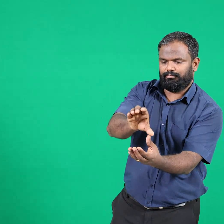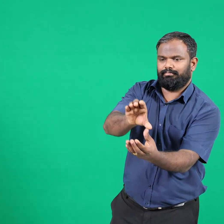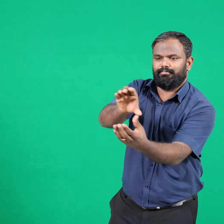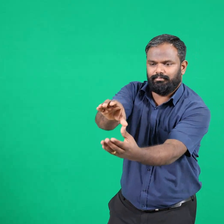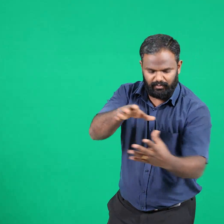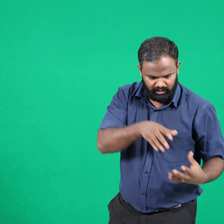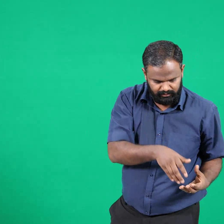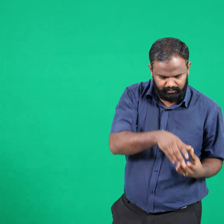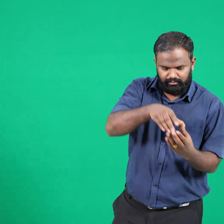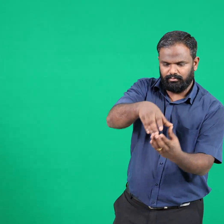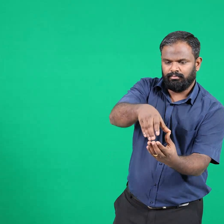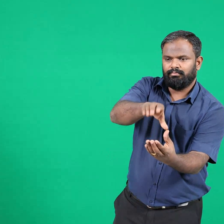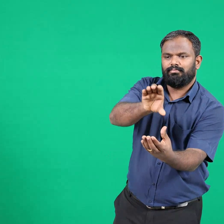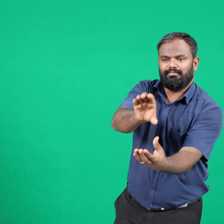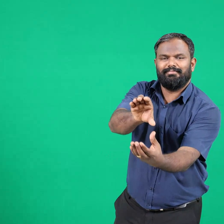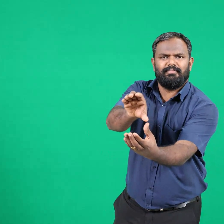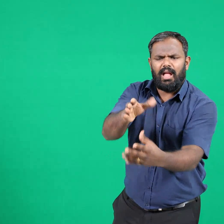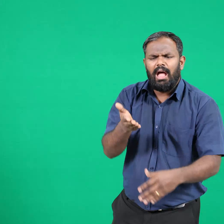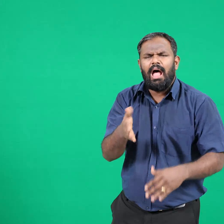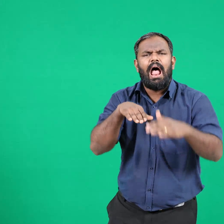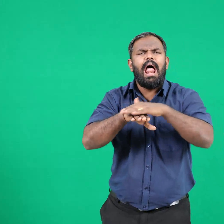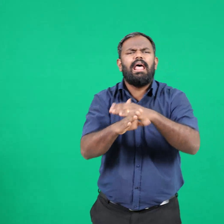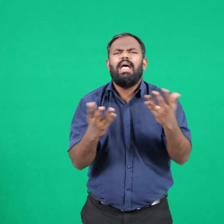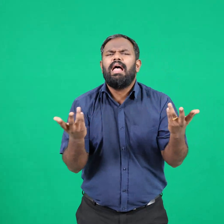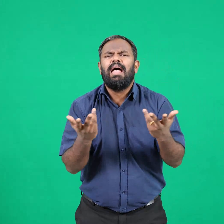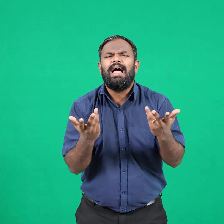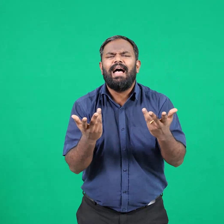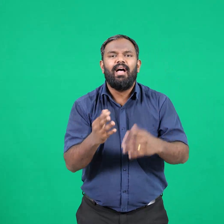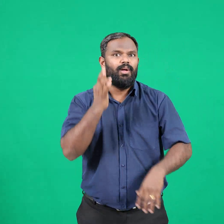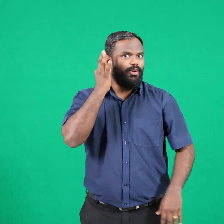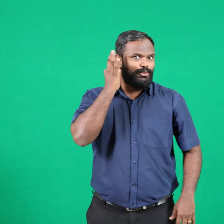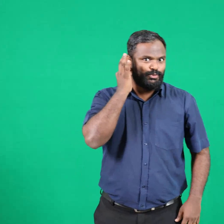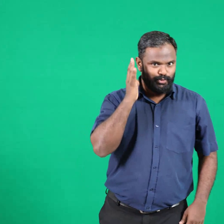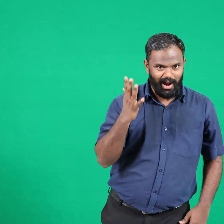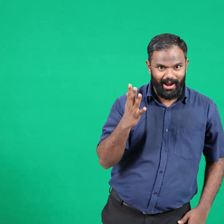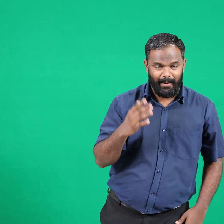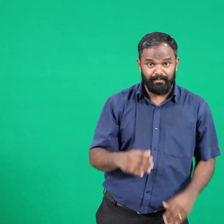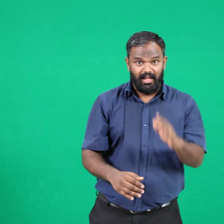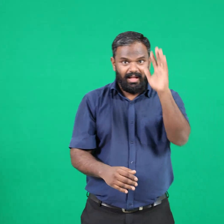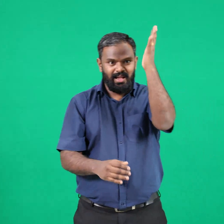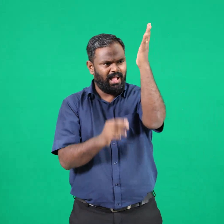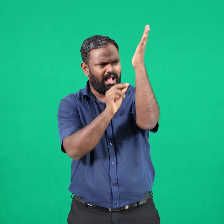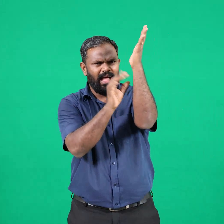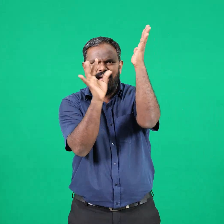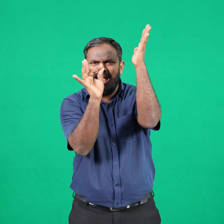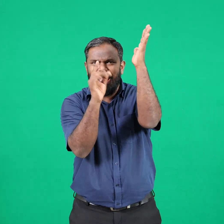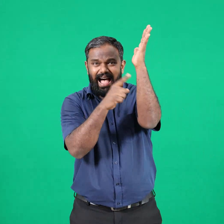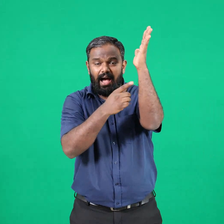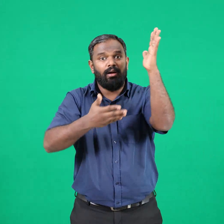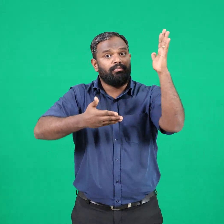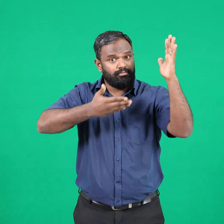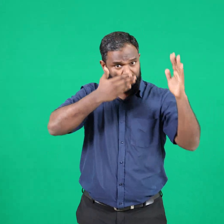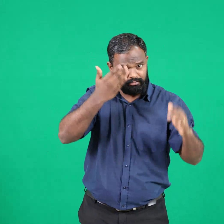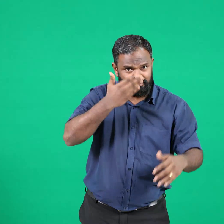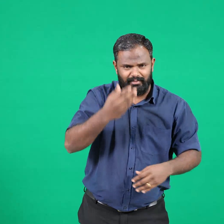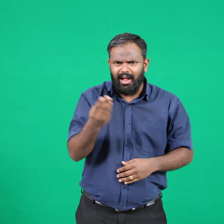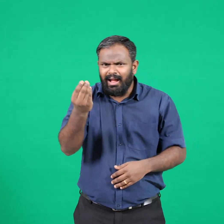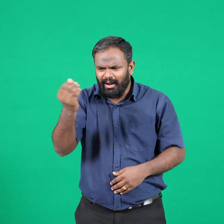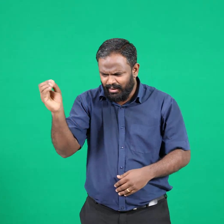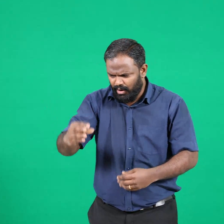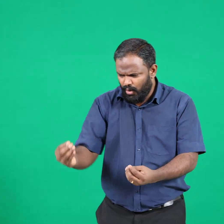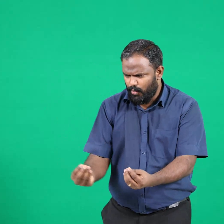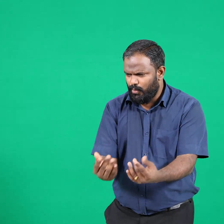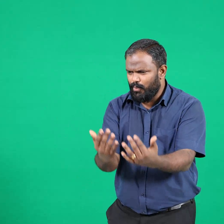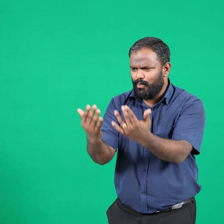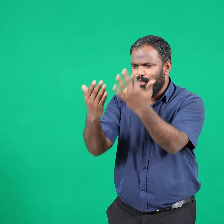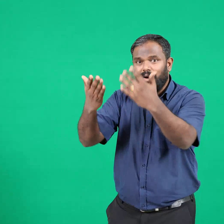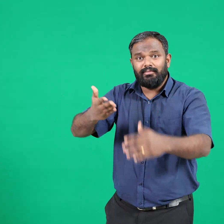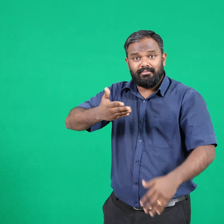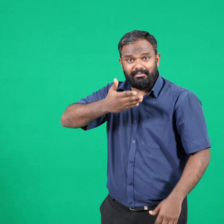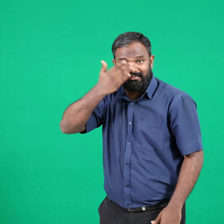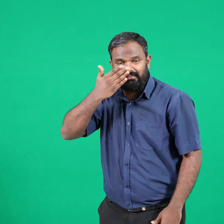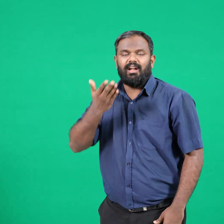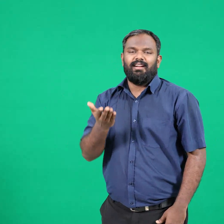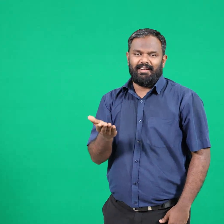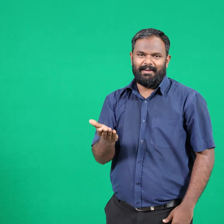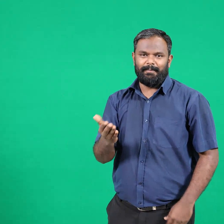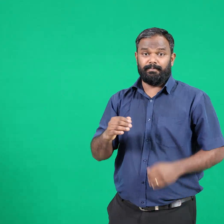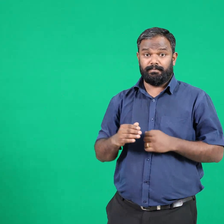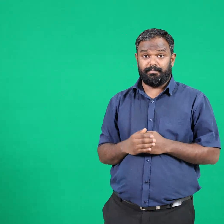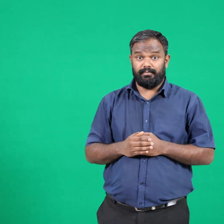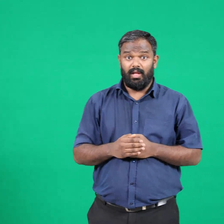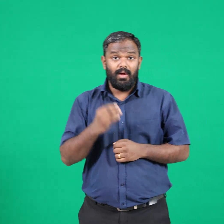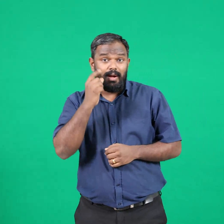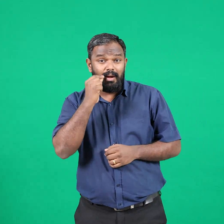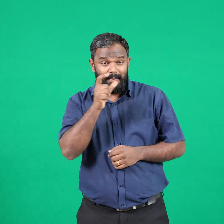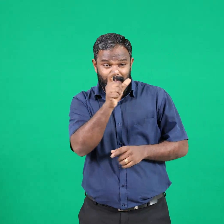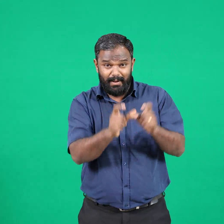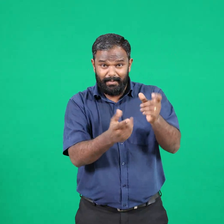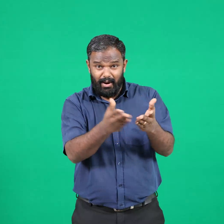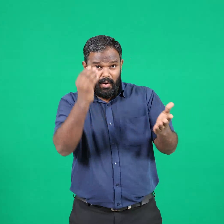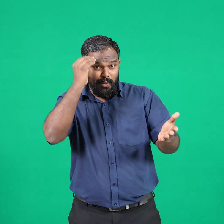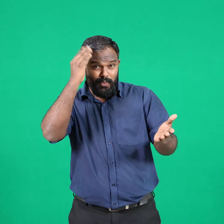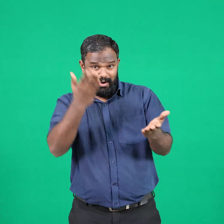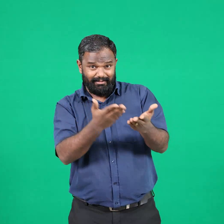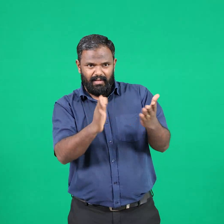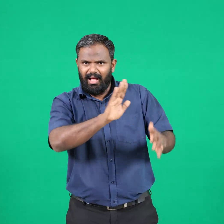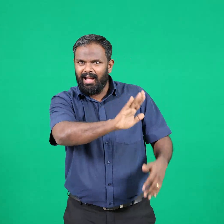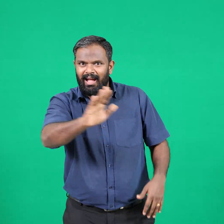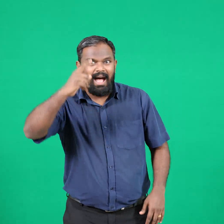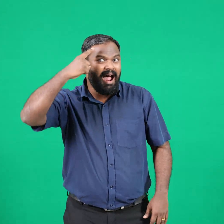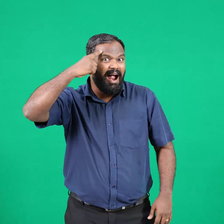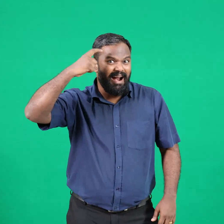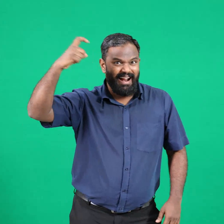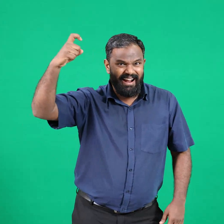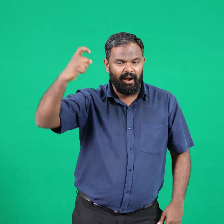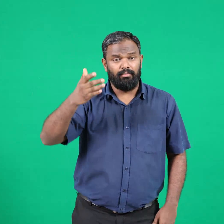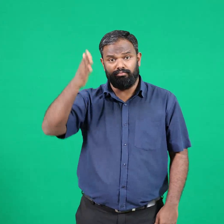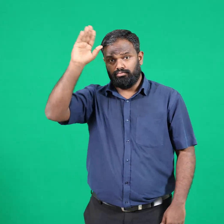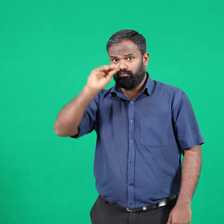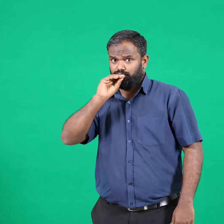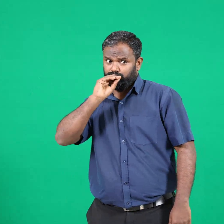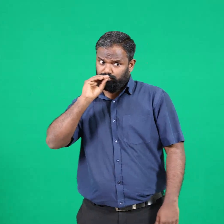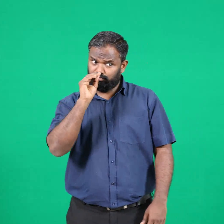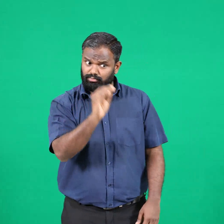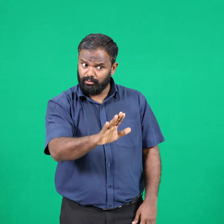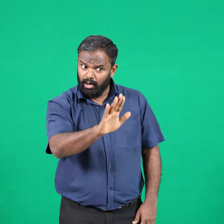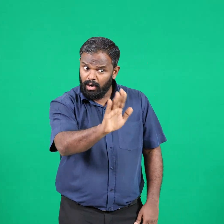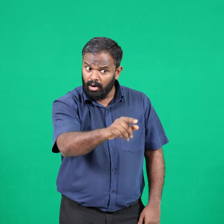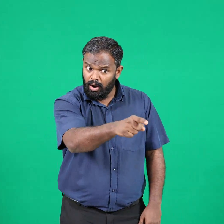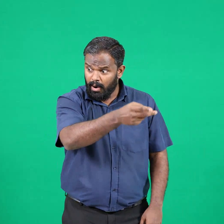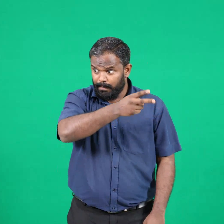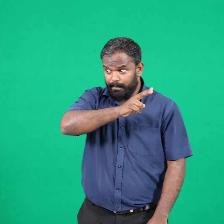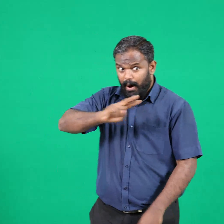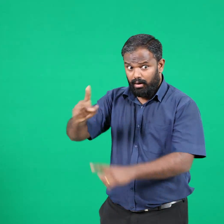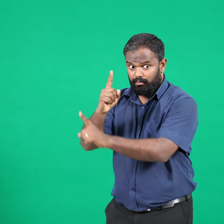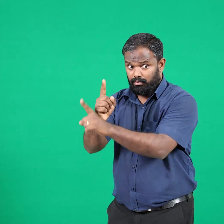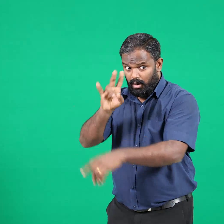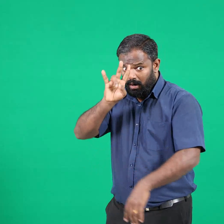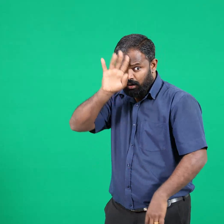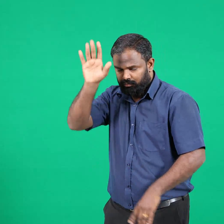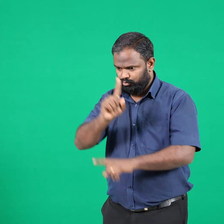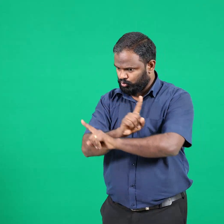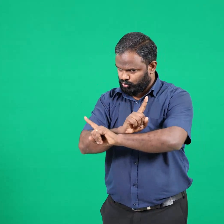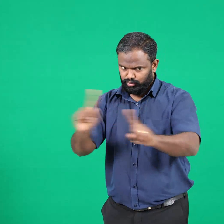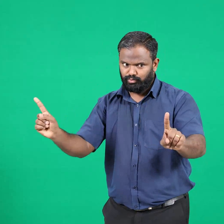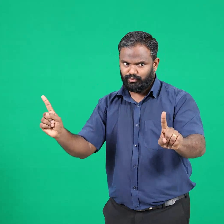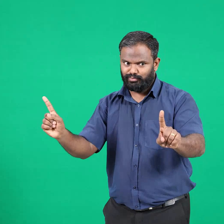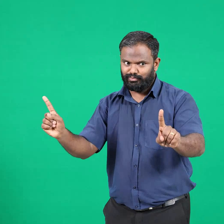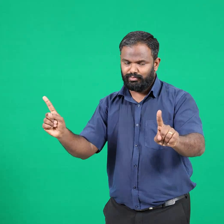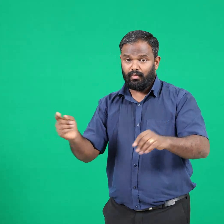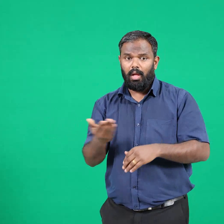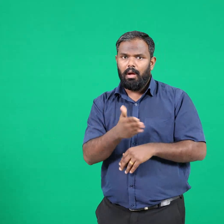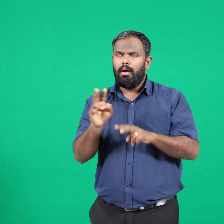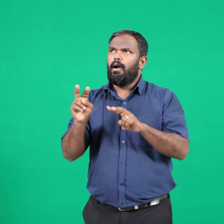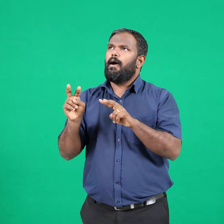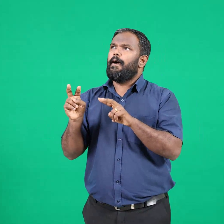Then they opened their treasures and presented Him with gifts of gold and frankincense and myrrh.